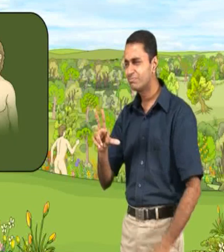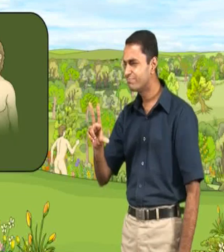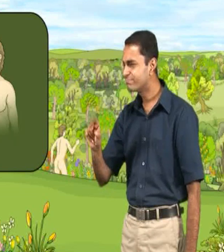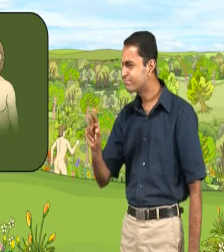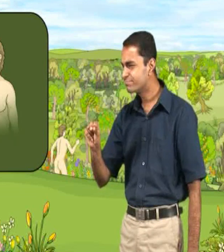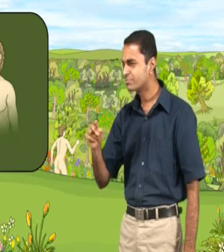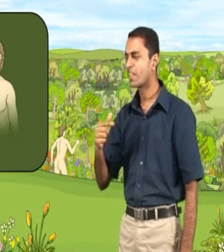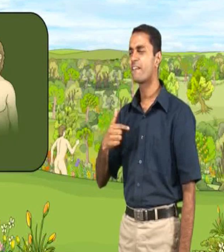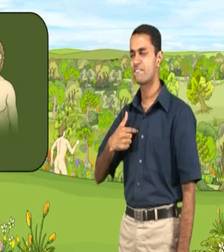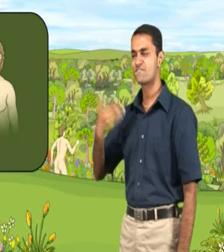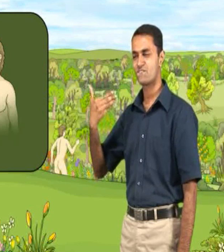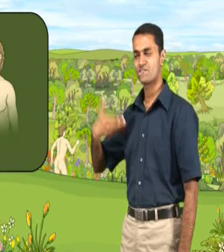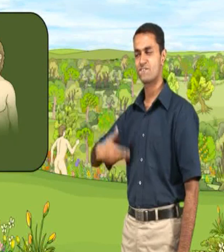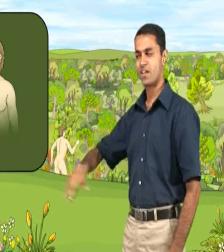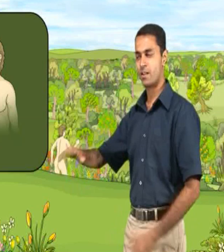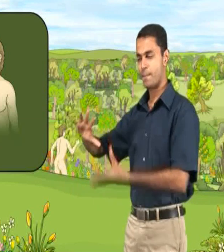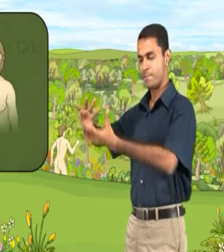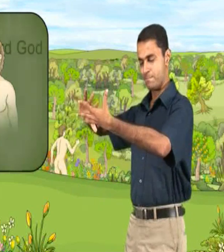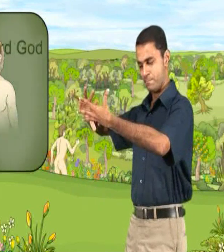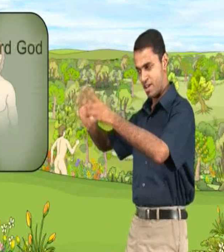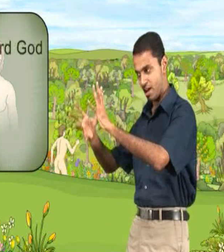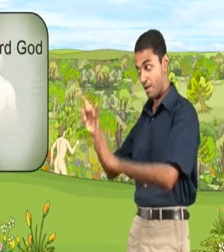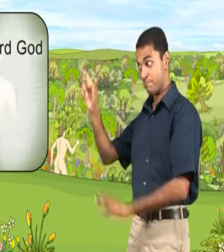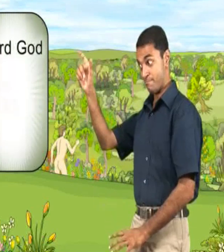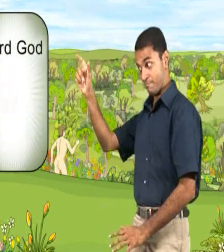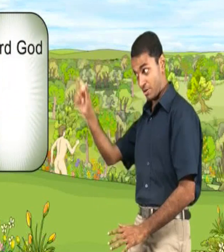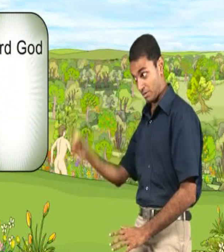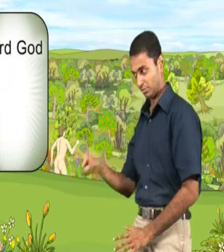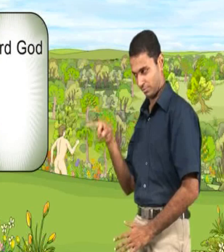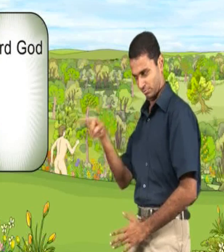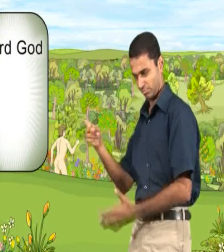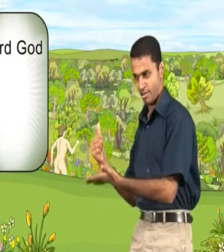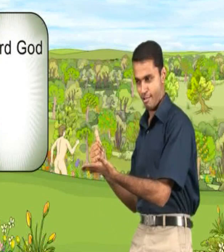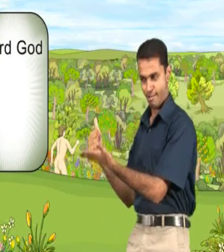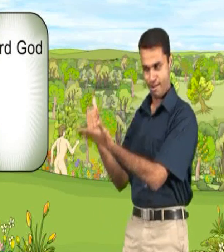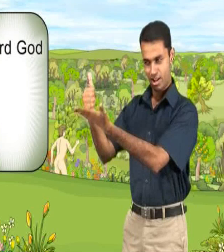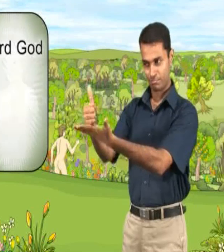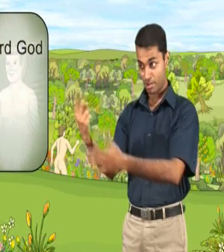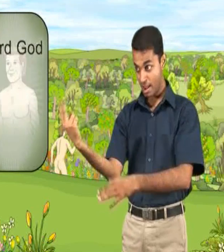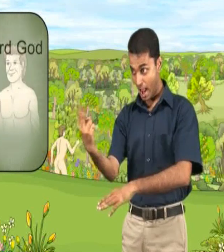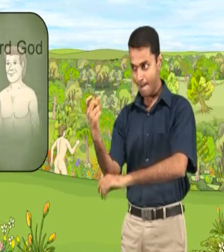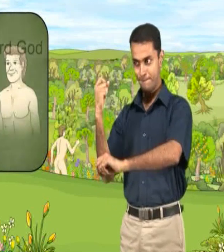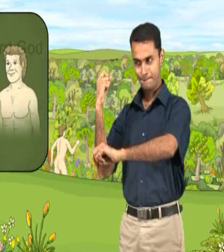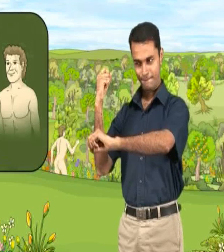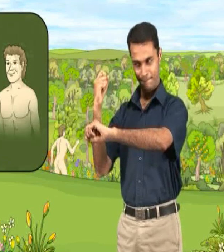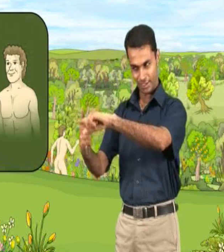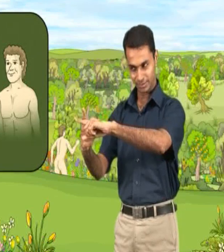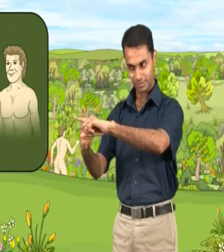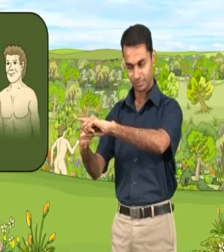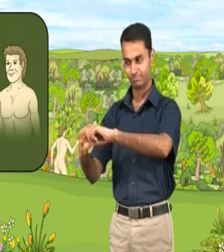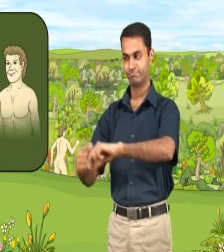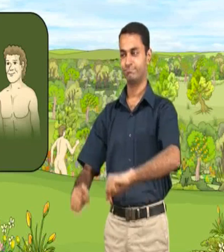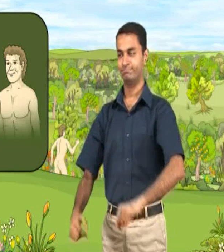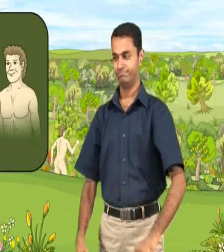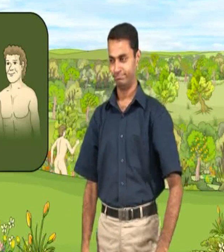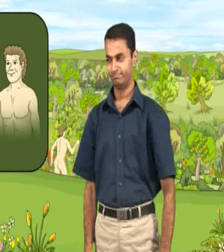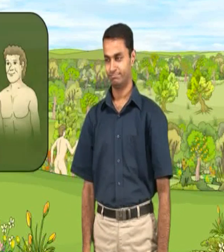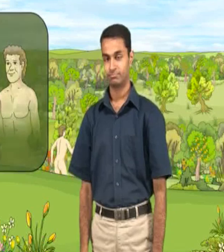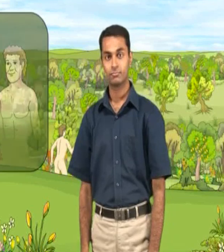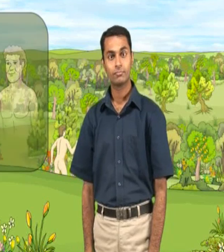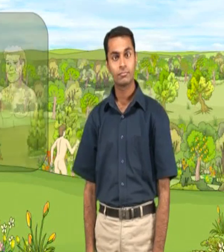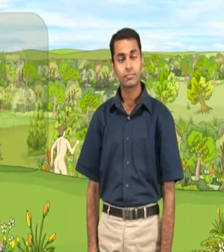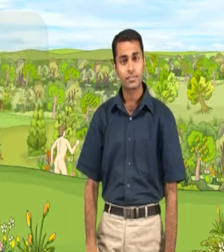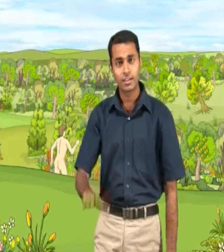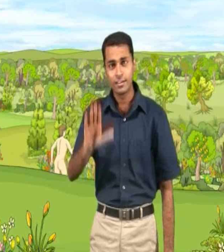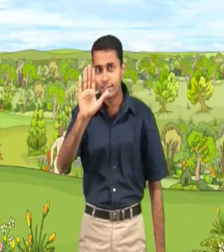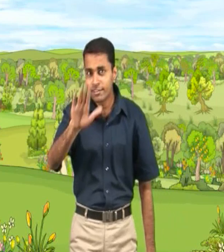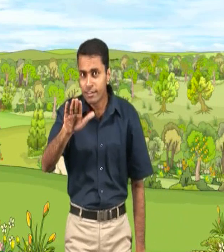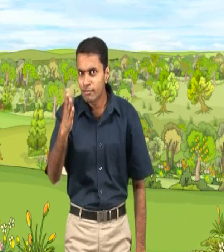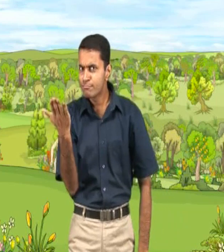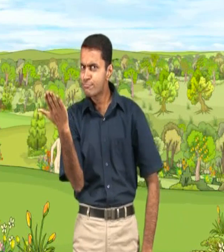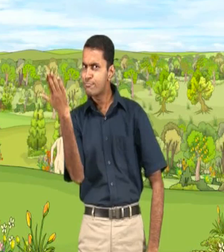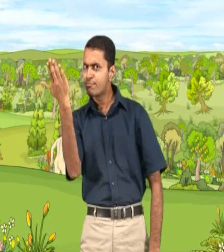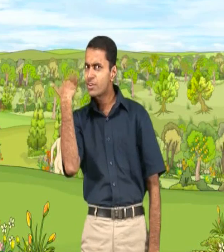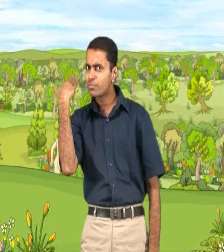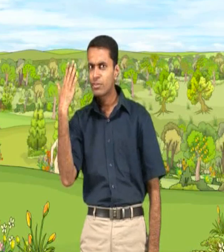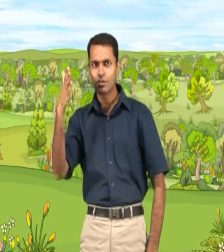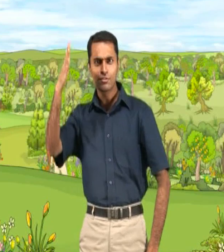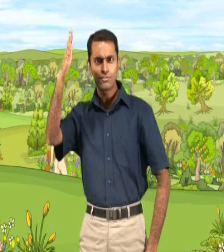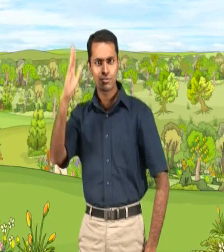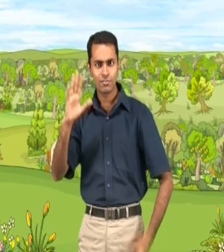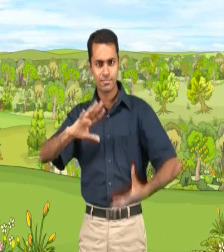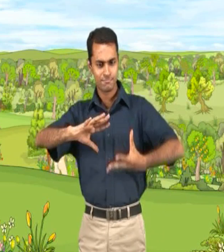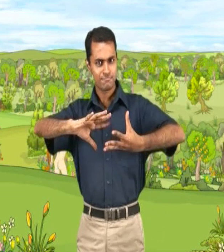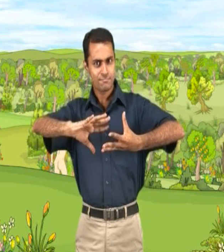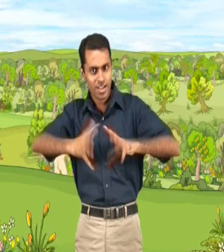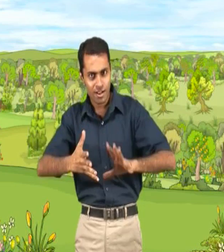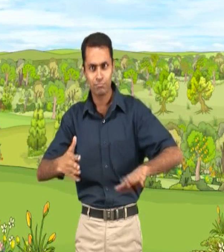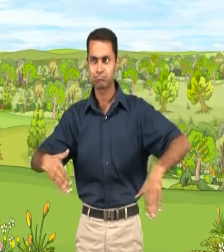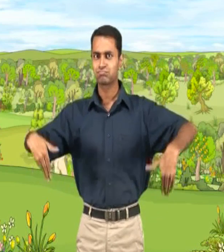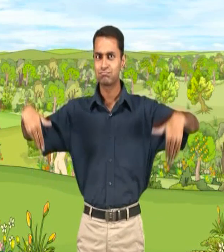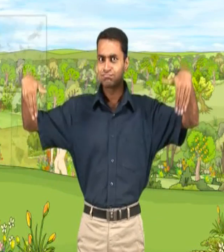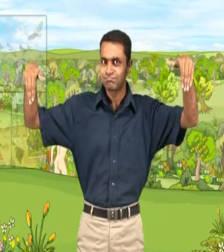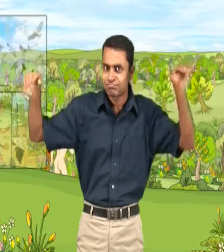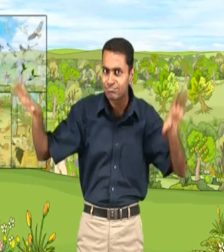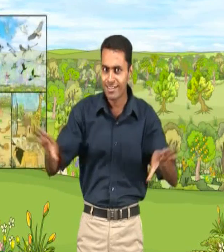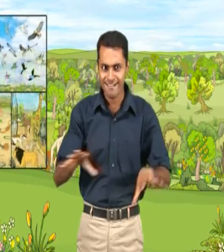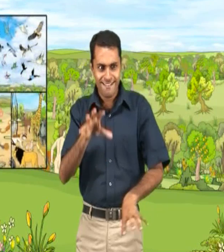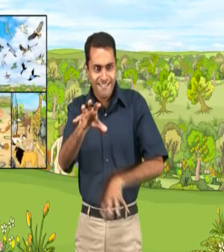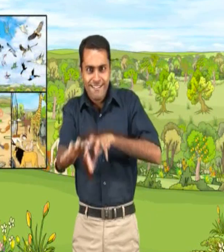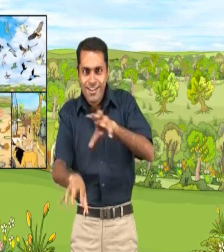I will make for him a suitable helper.”